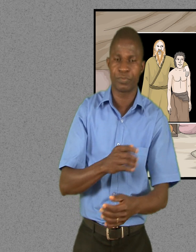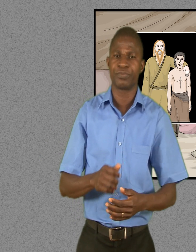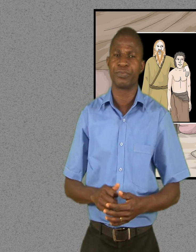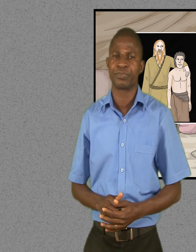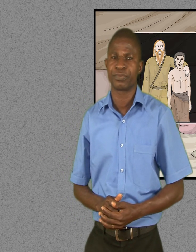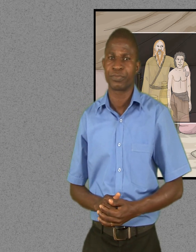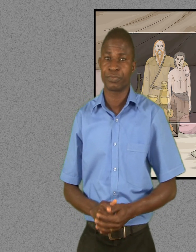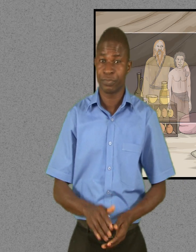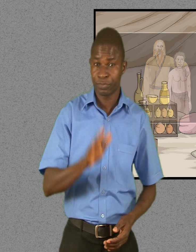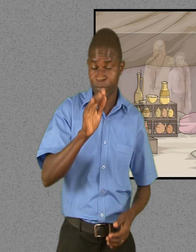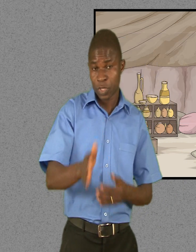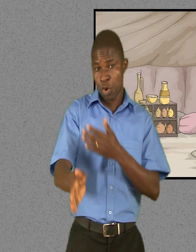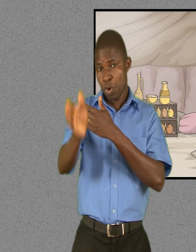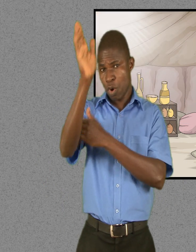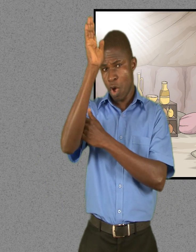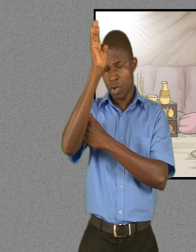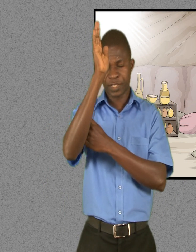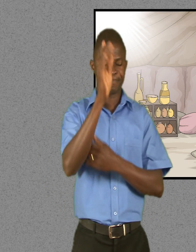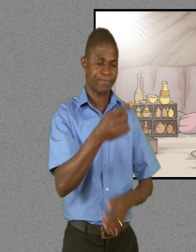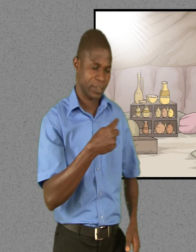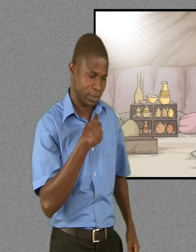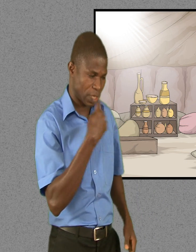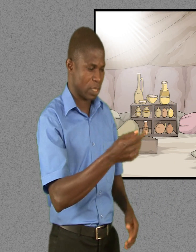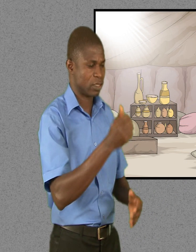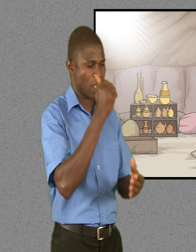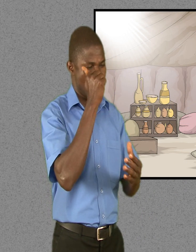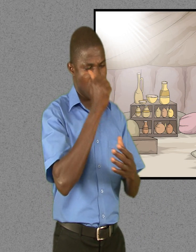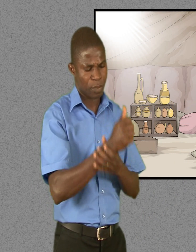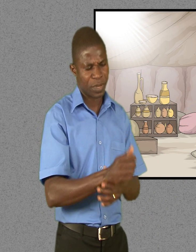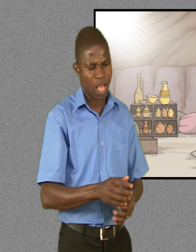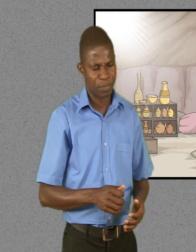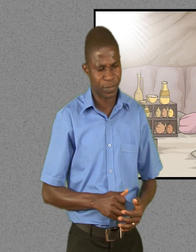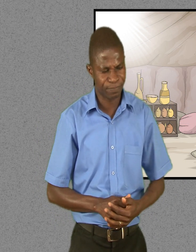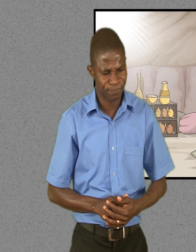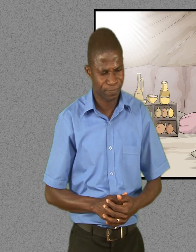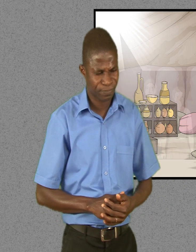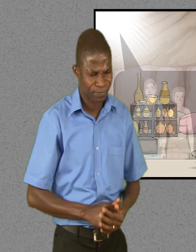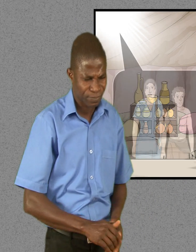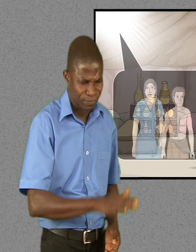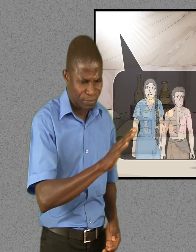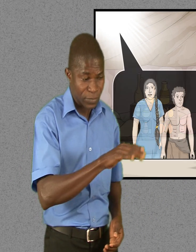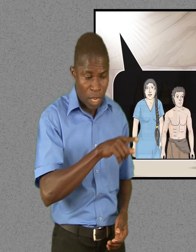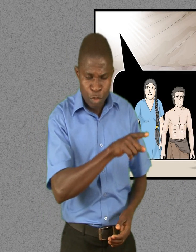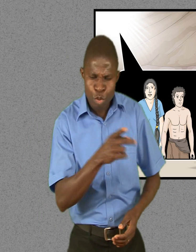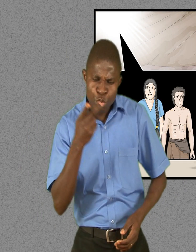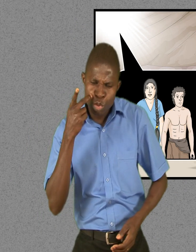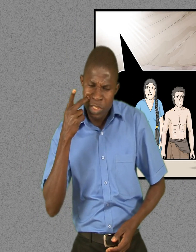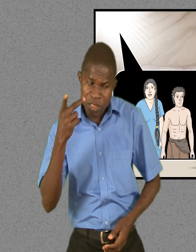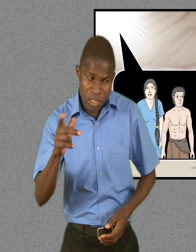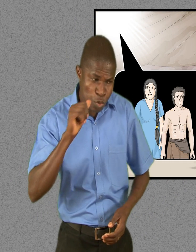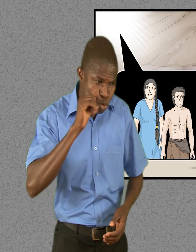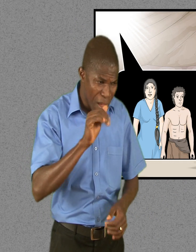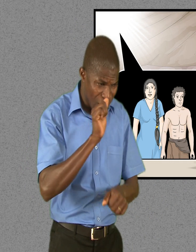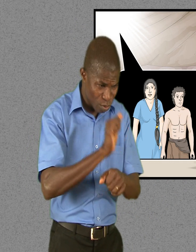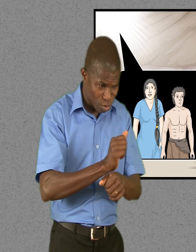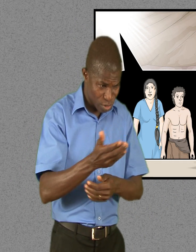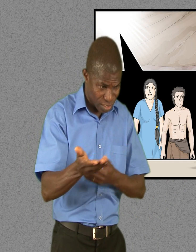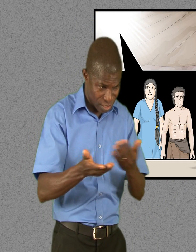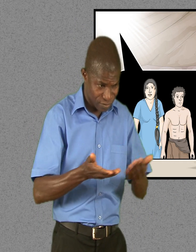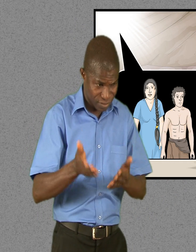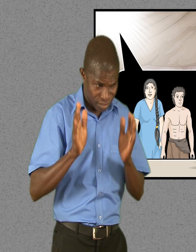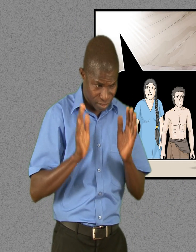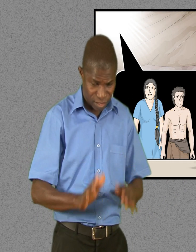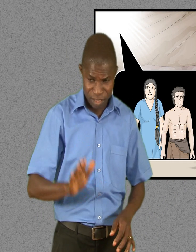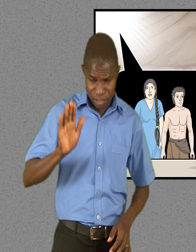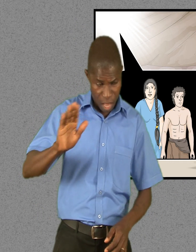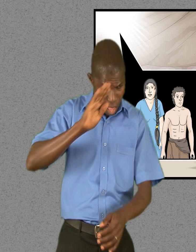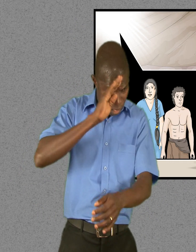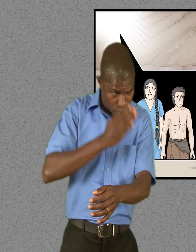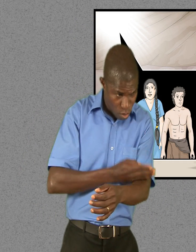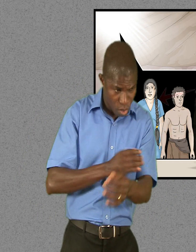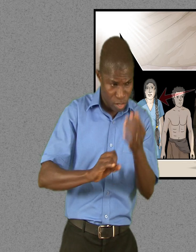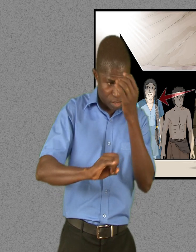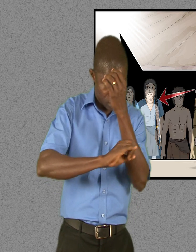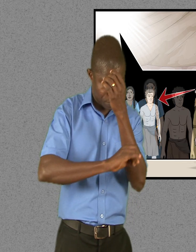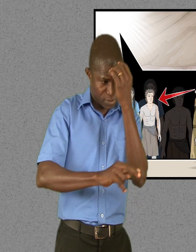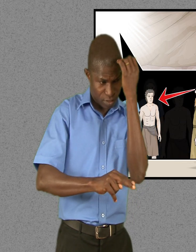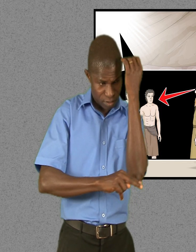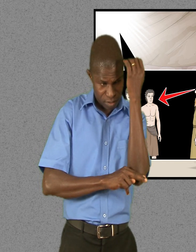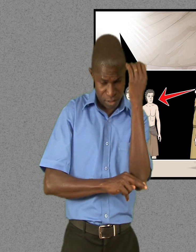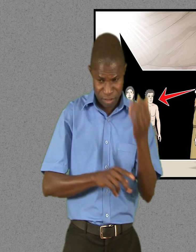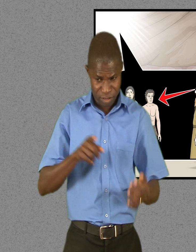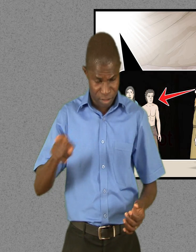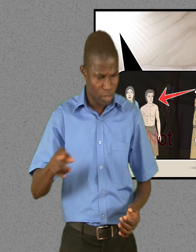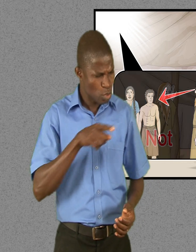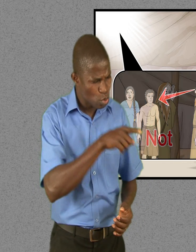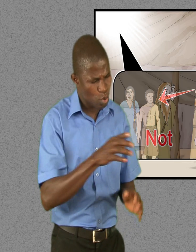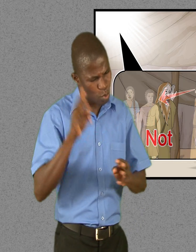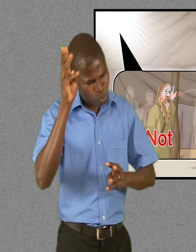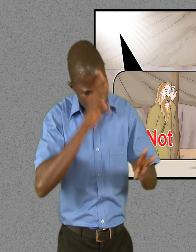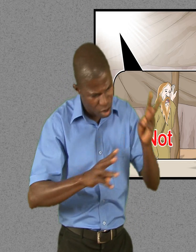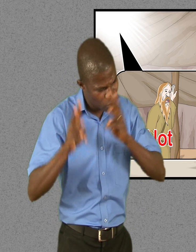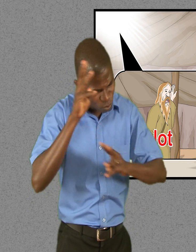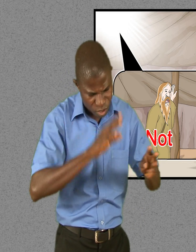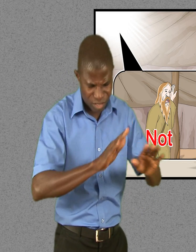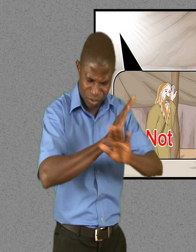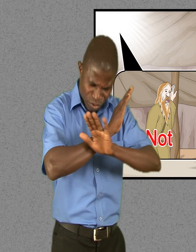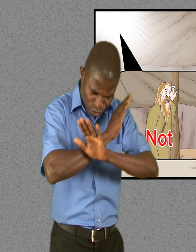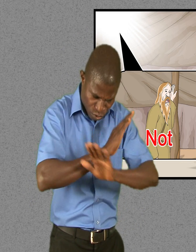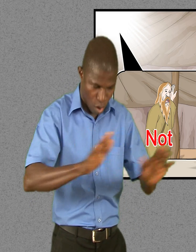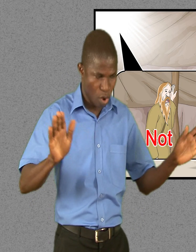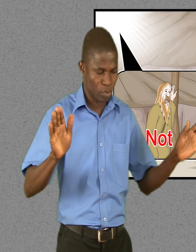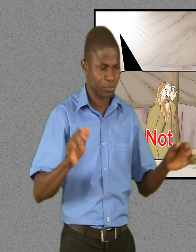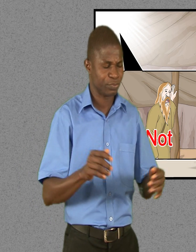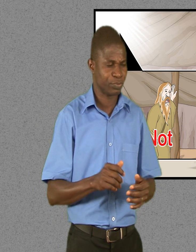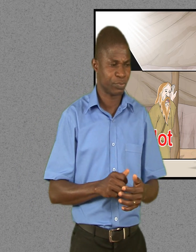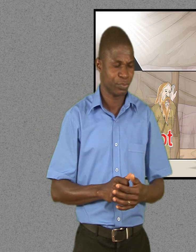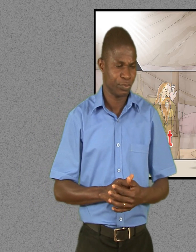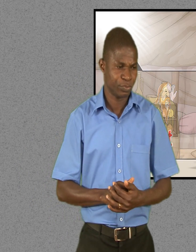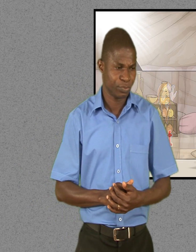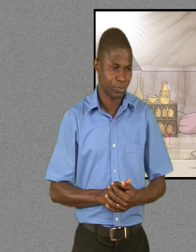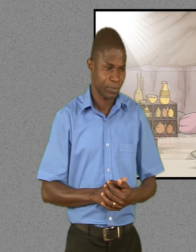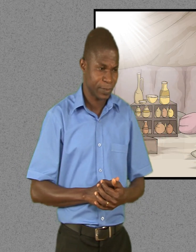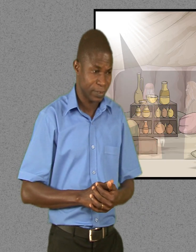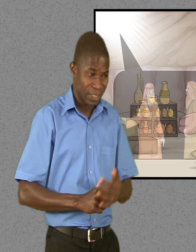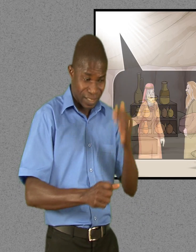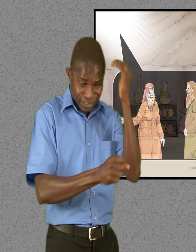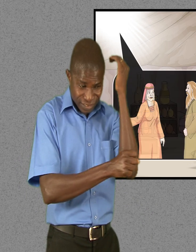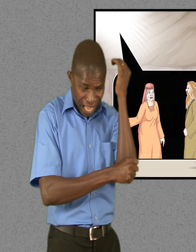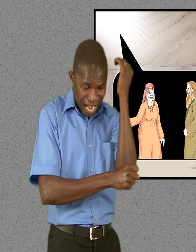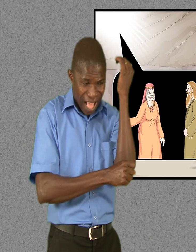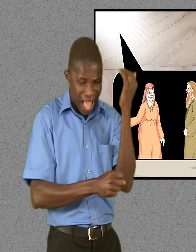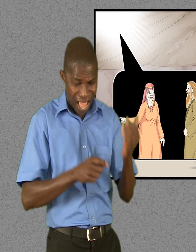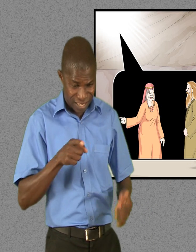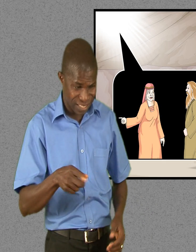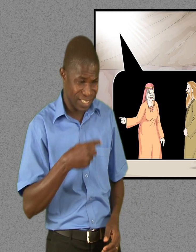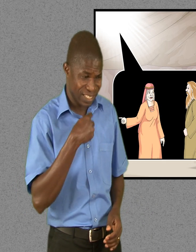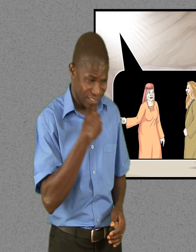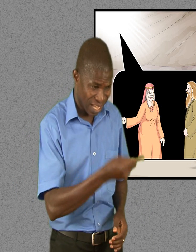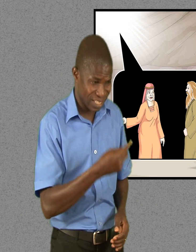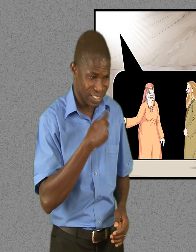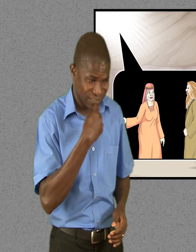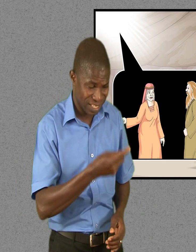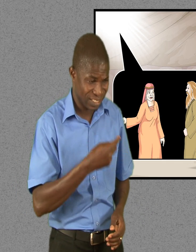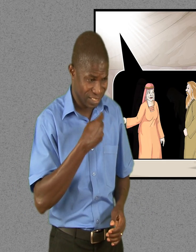But God said to Abraham, “Do not be distressed about the boy and your maidservant.